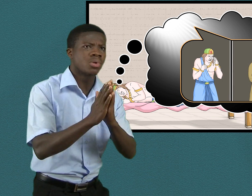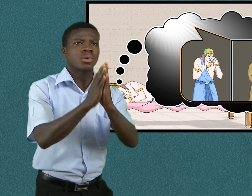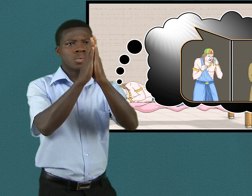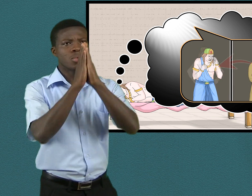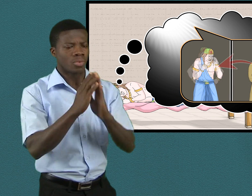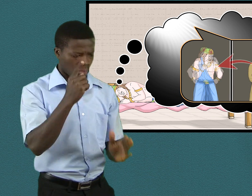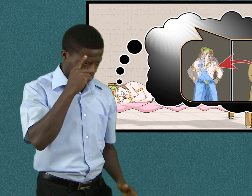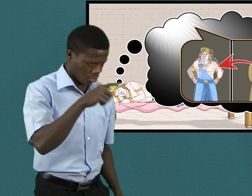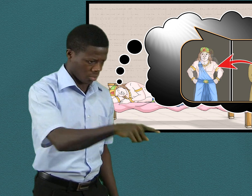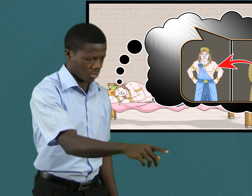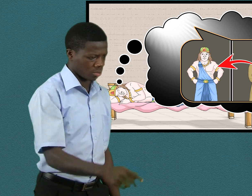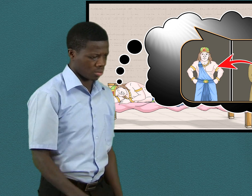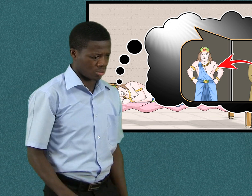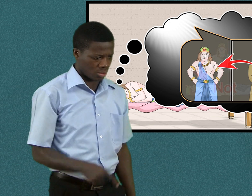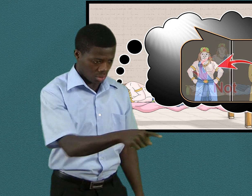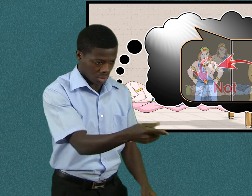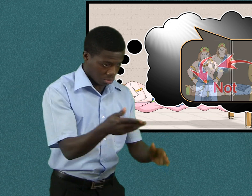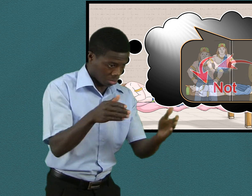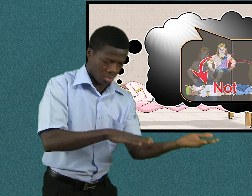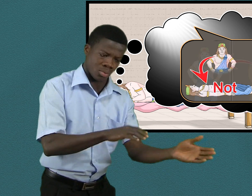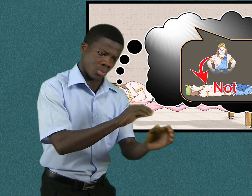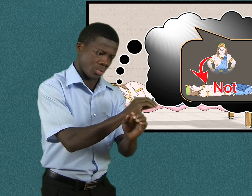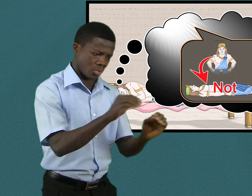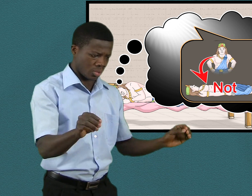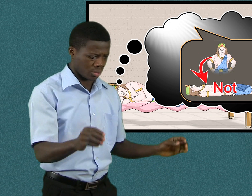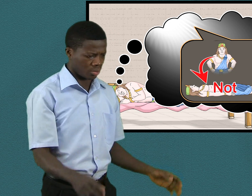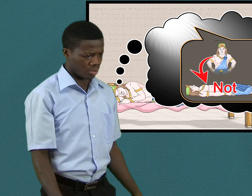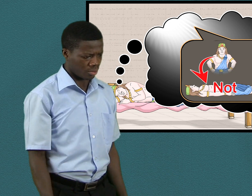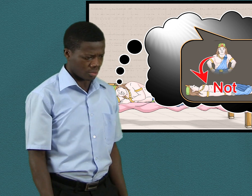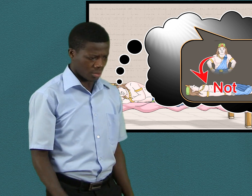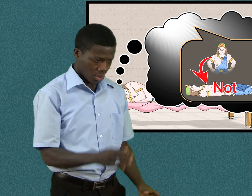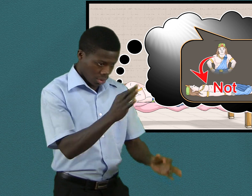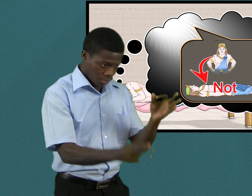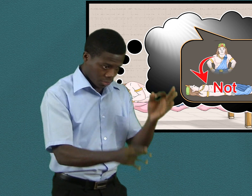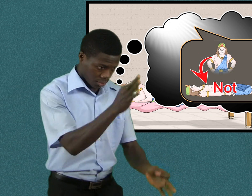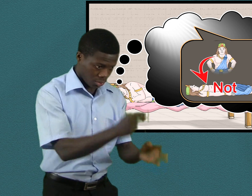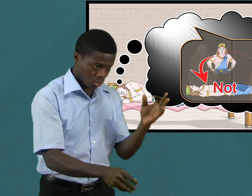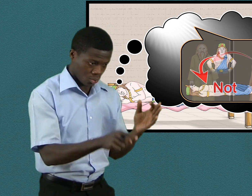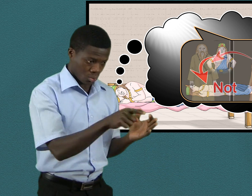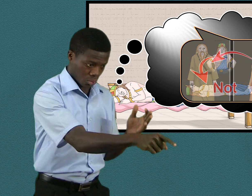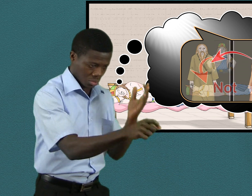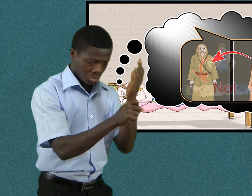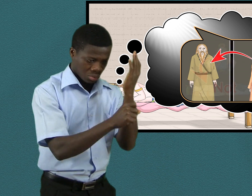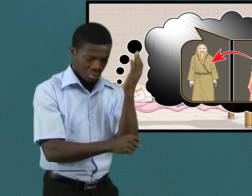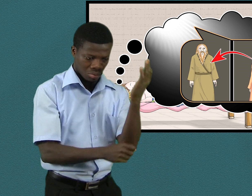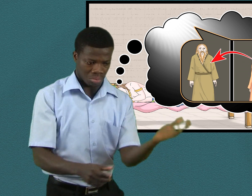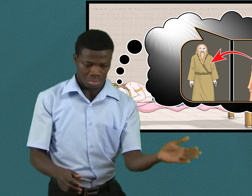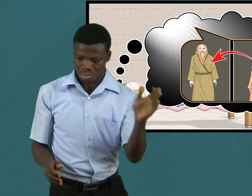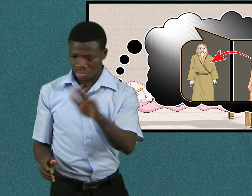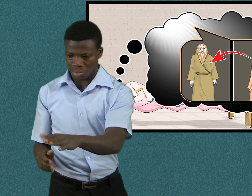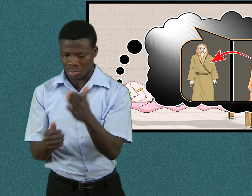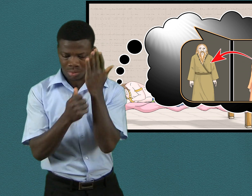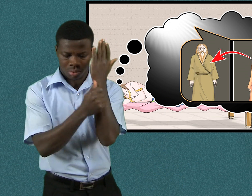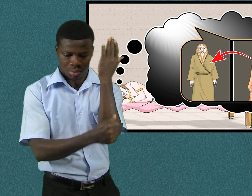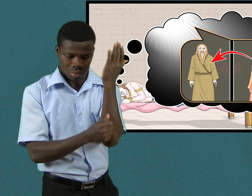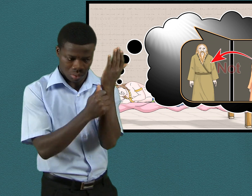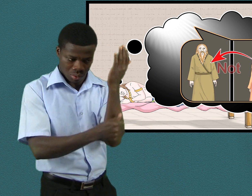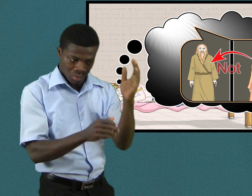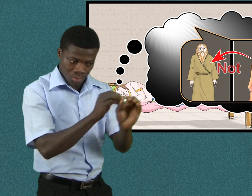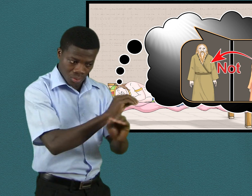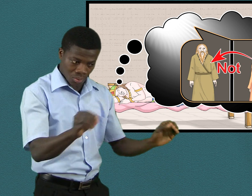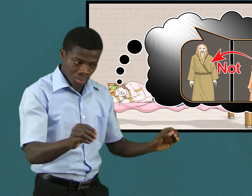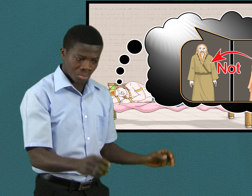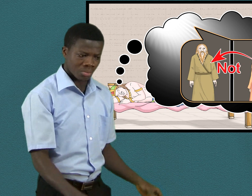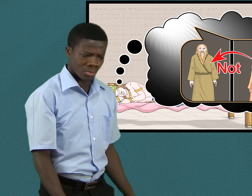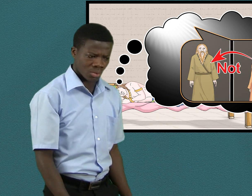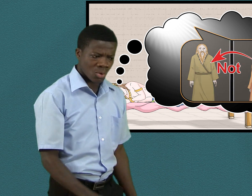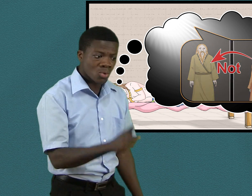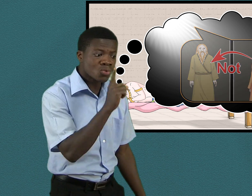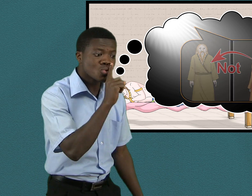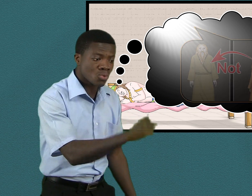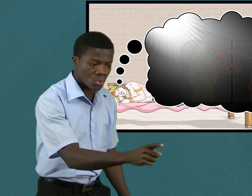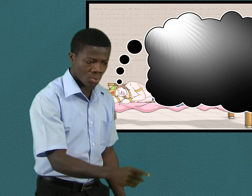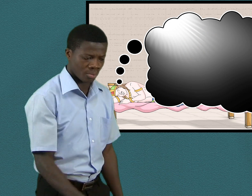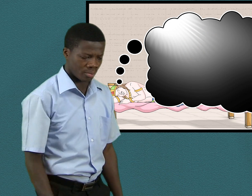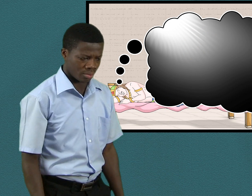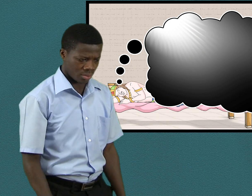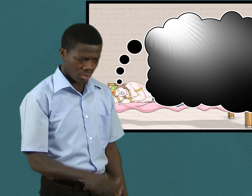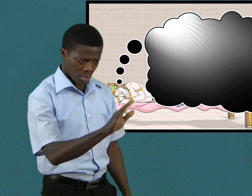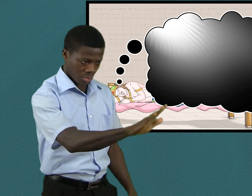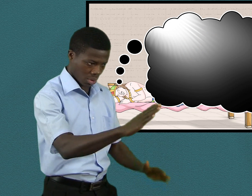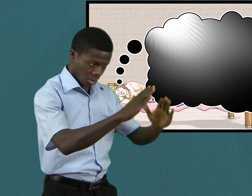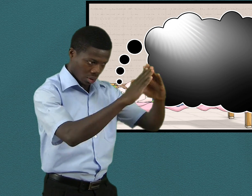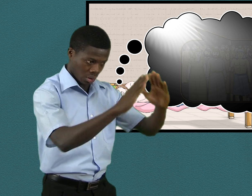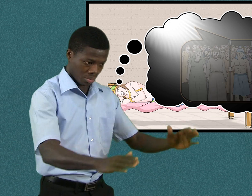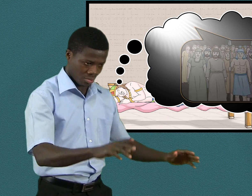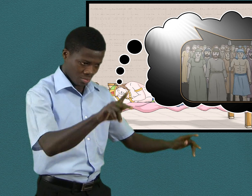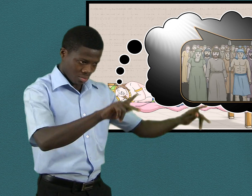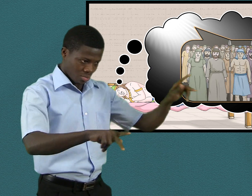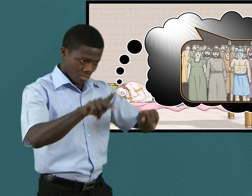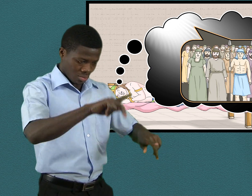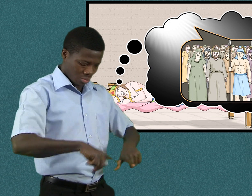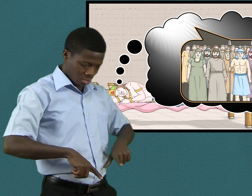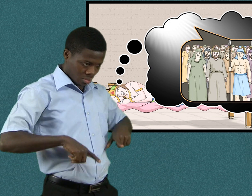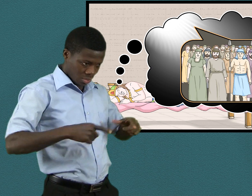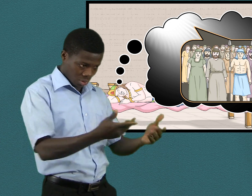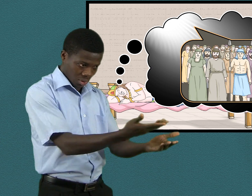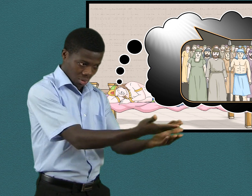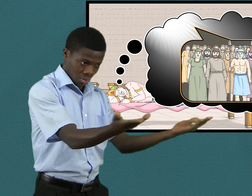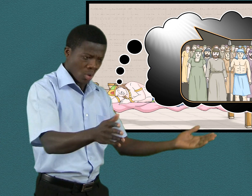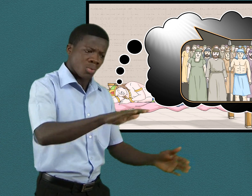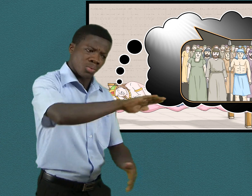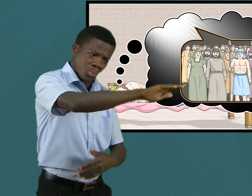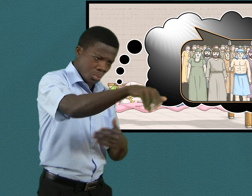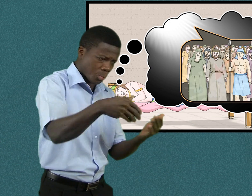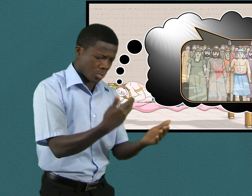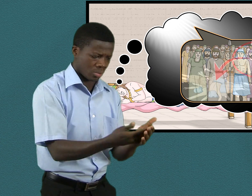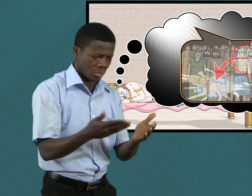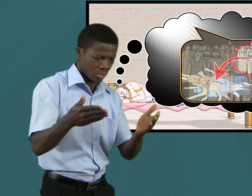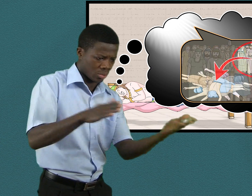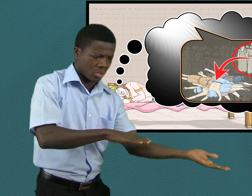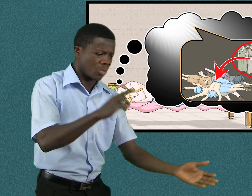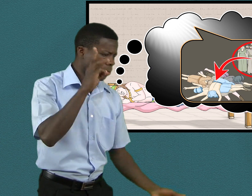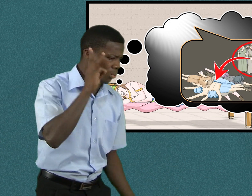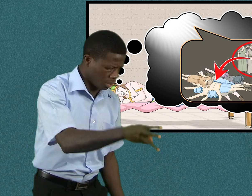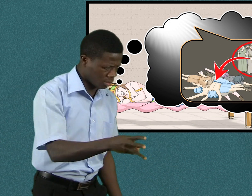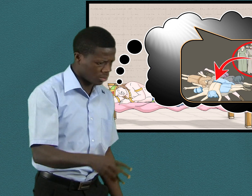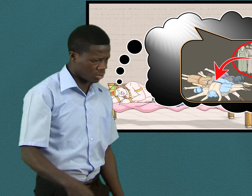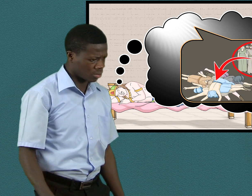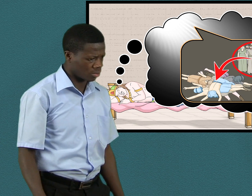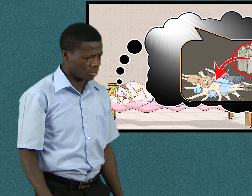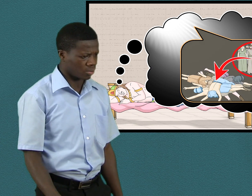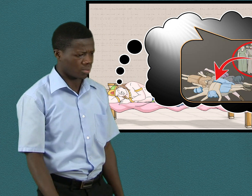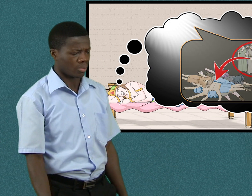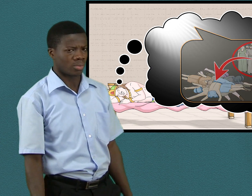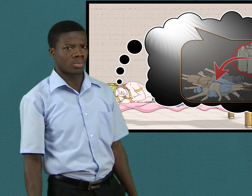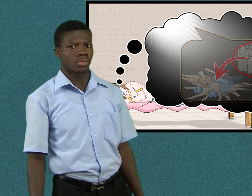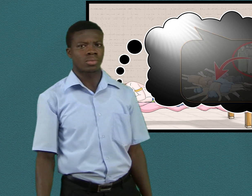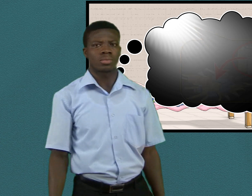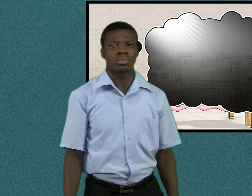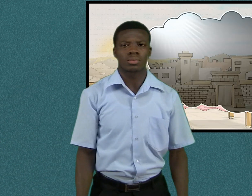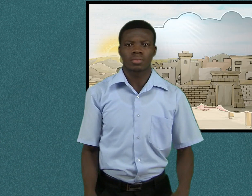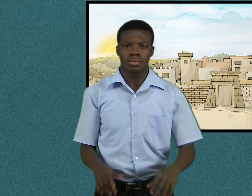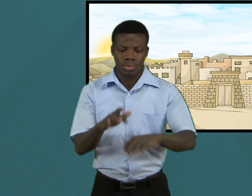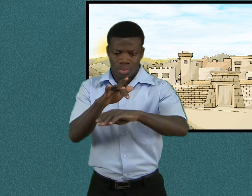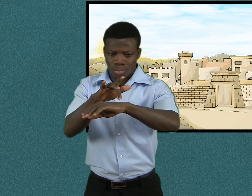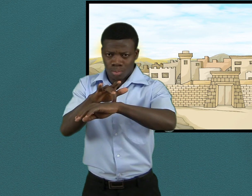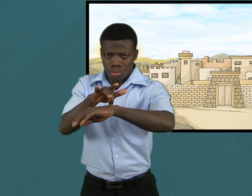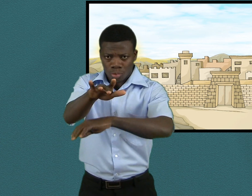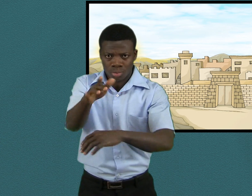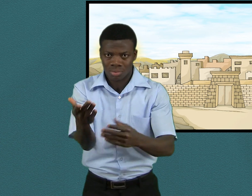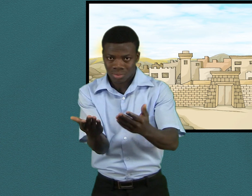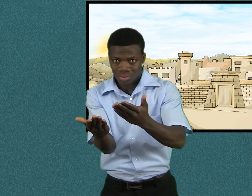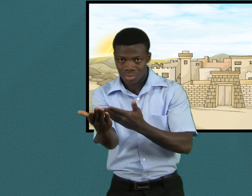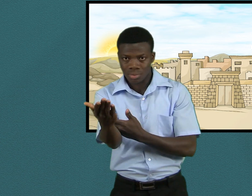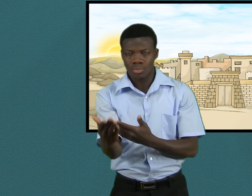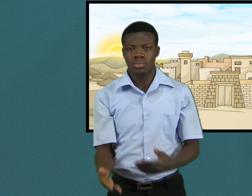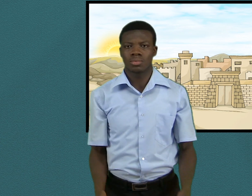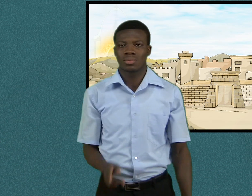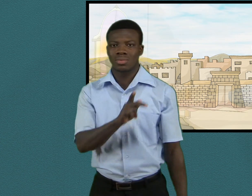But if you do not restore her, be aware that you will surely die—you and all who belong to you.”